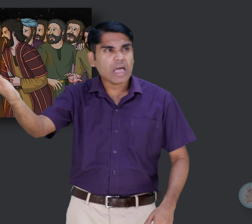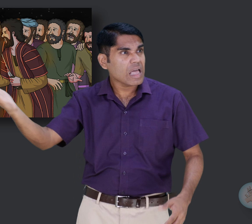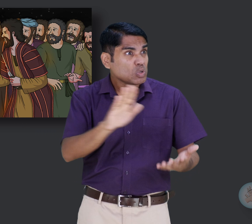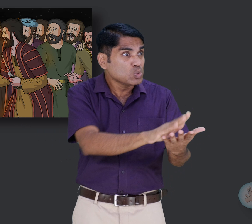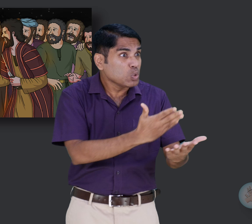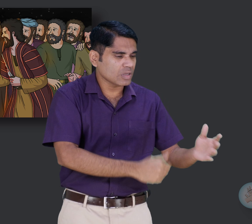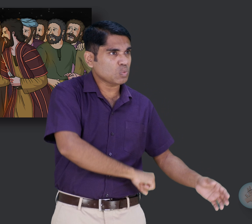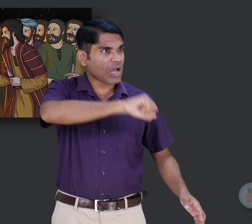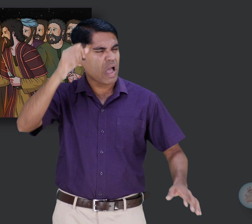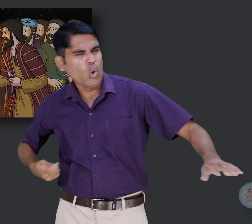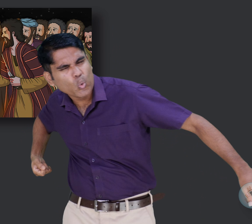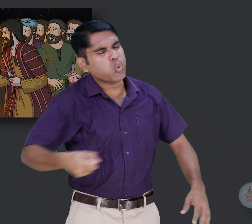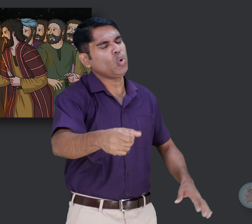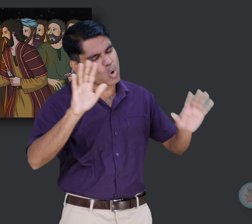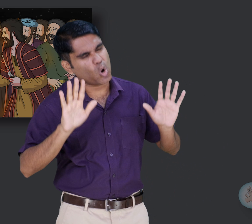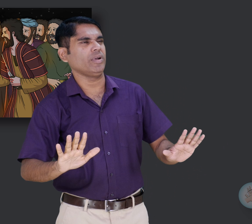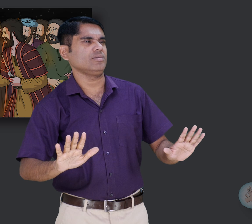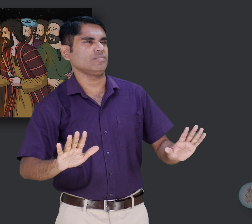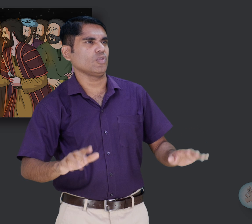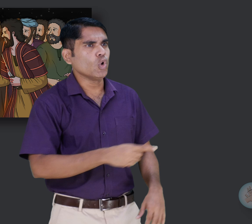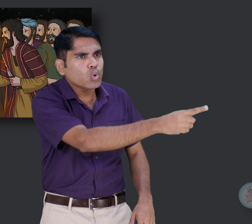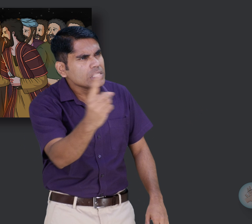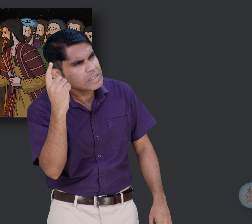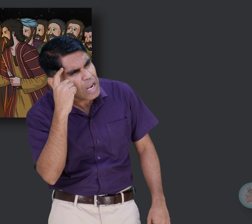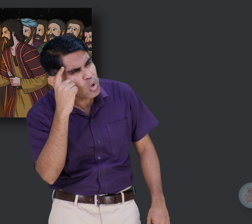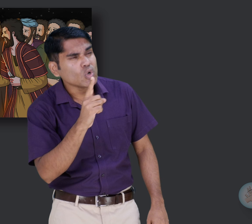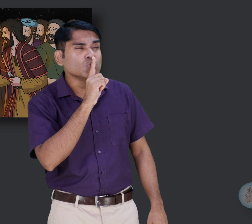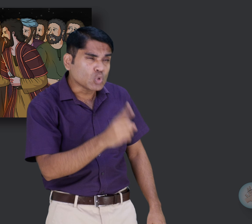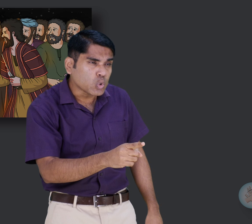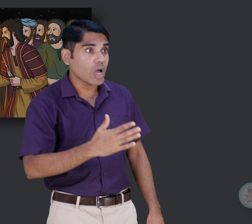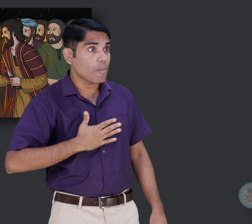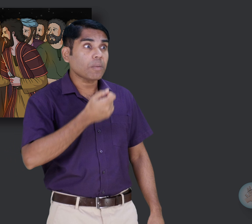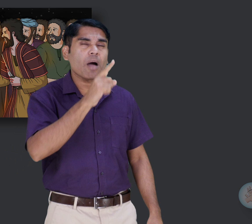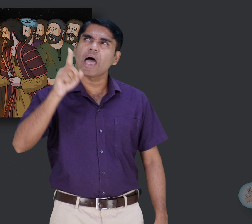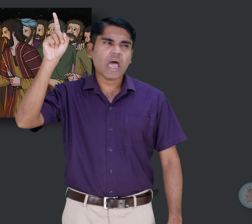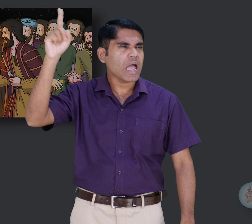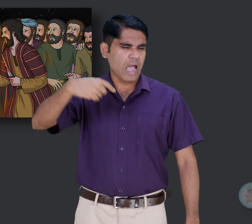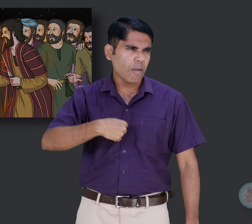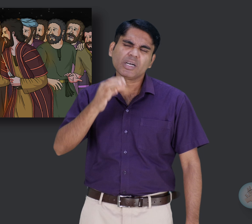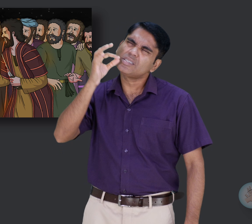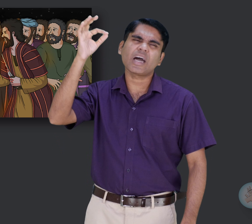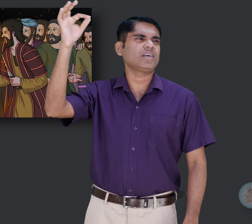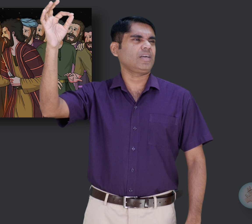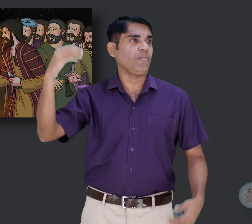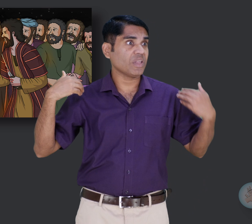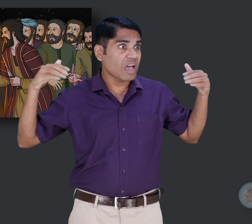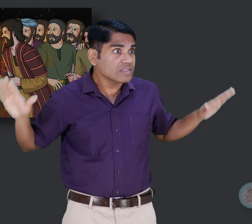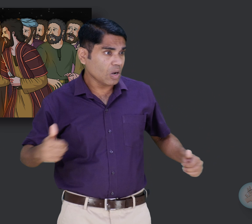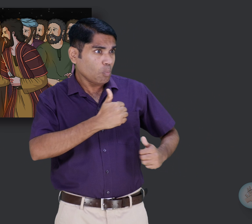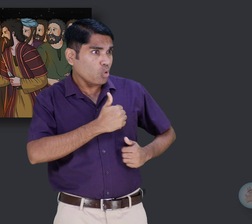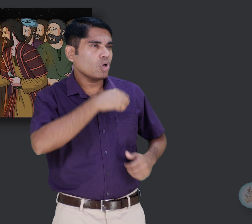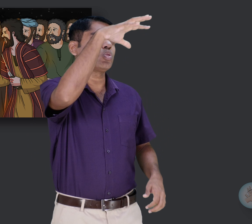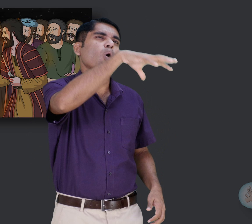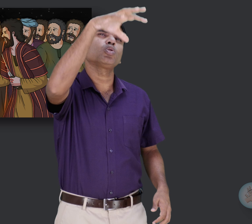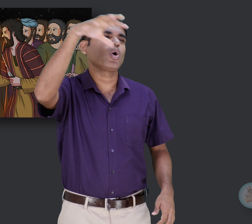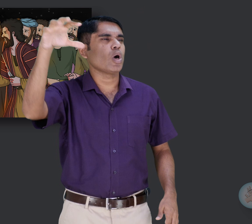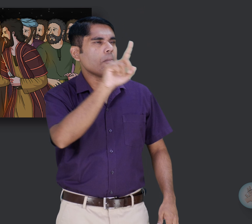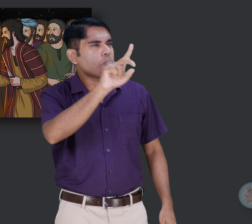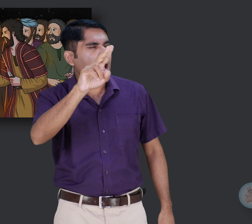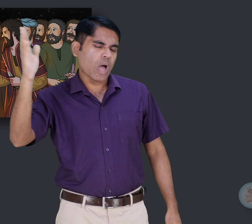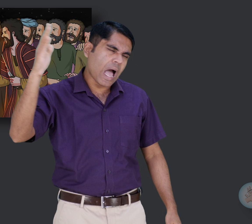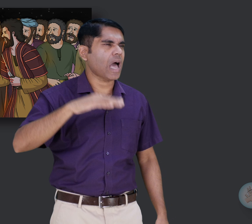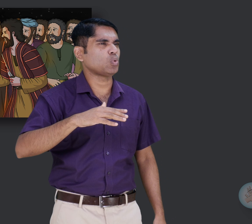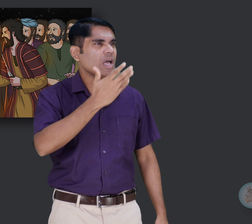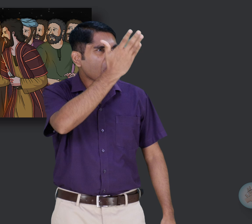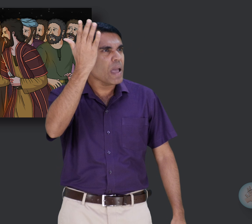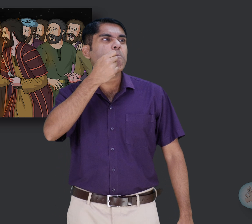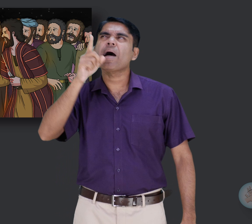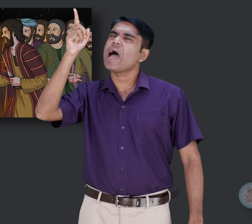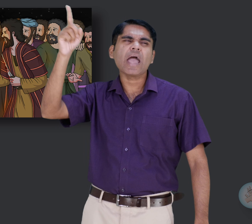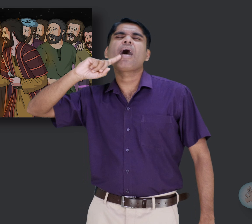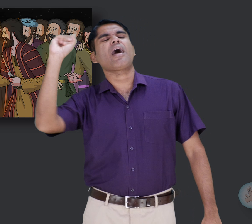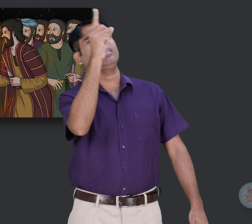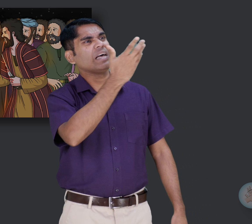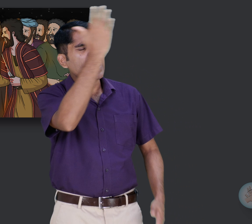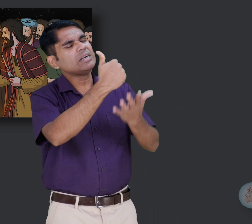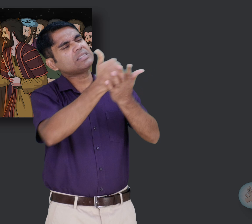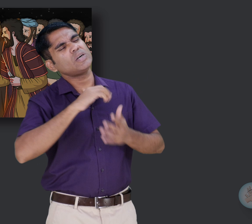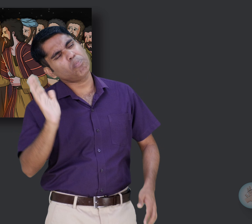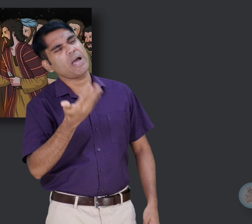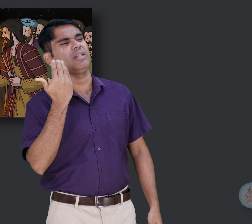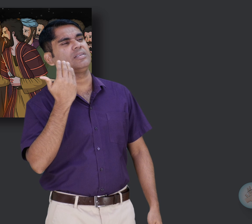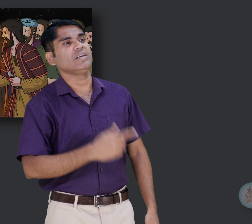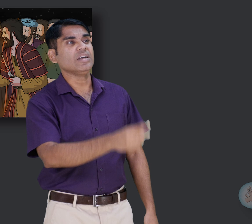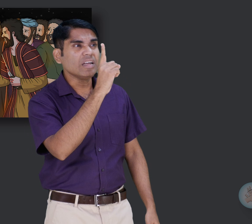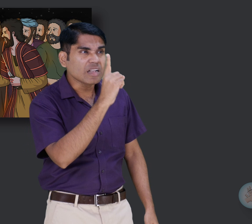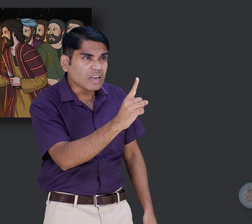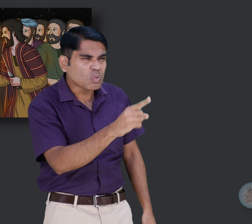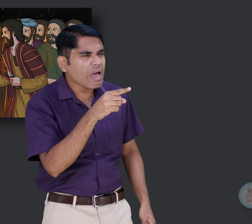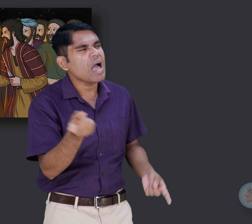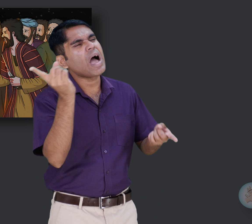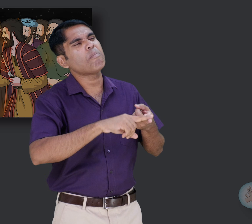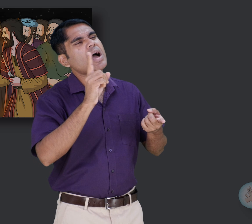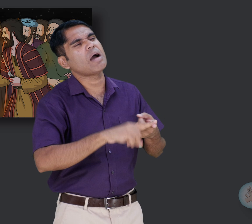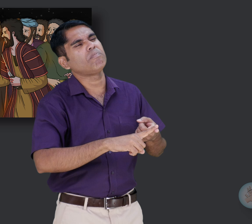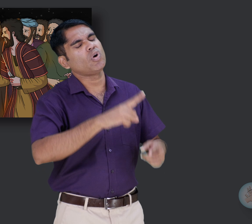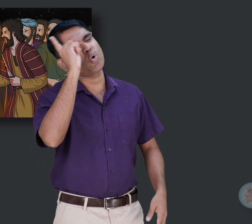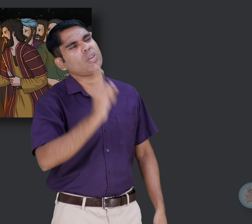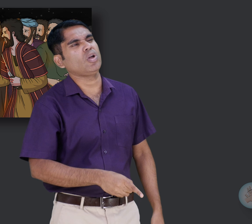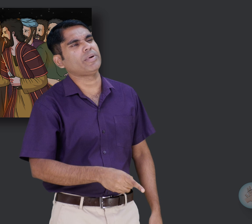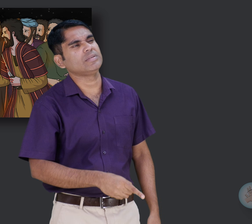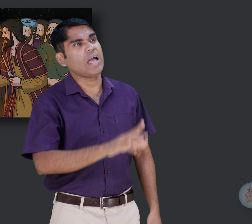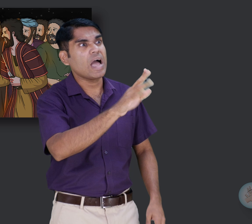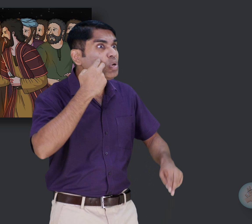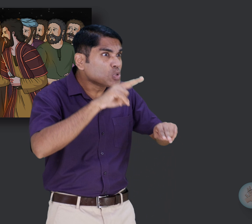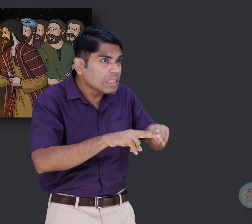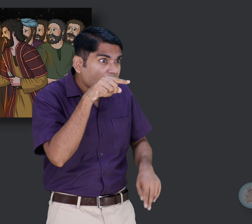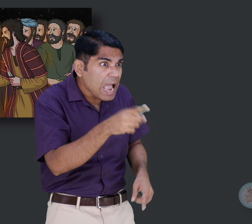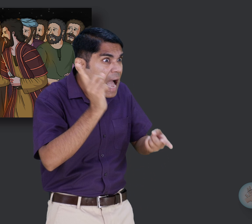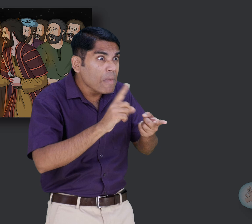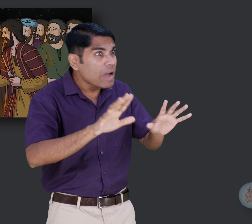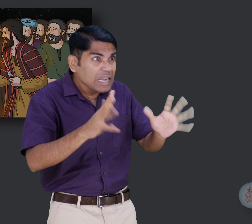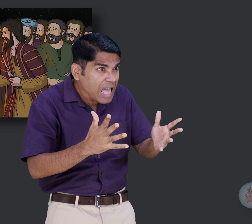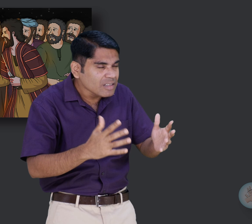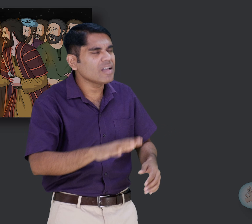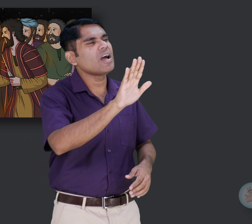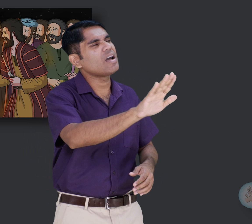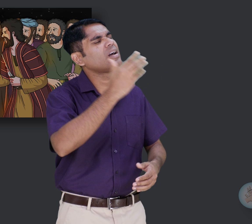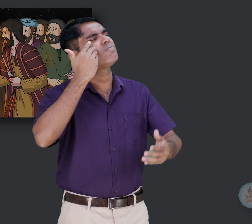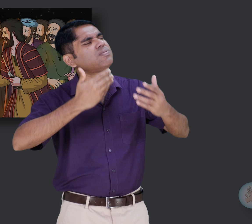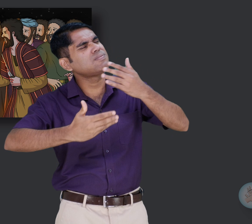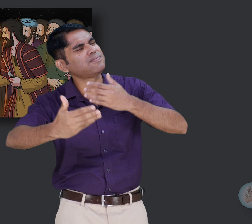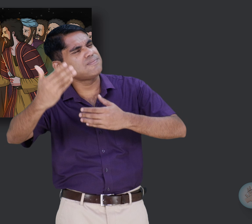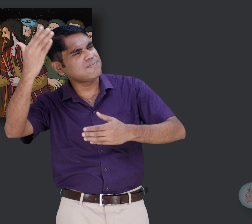Are you not aware that I can call on My Father, and He will at once put at My disposal more than twelve legions of angels?